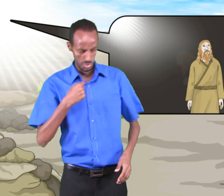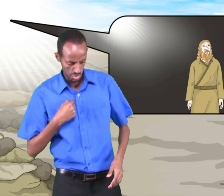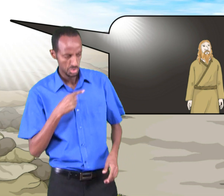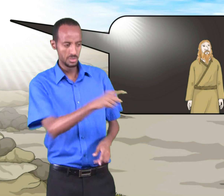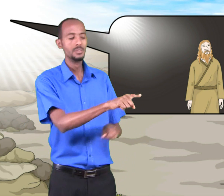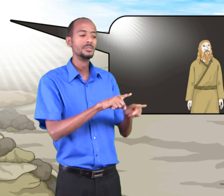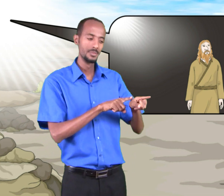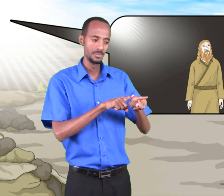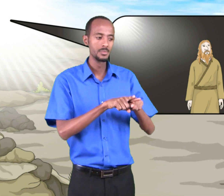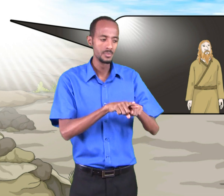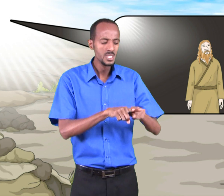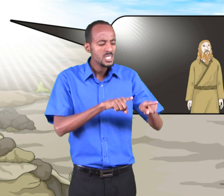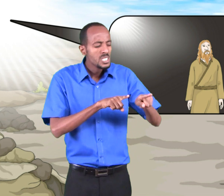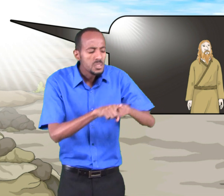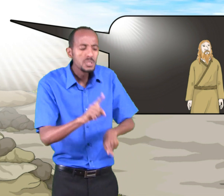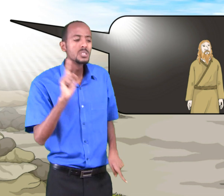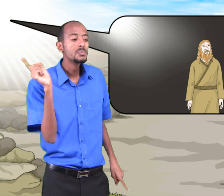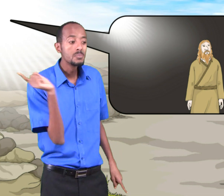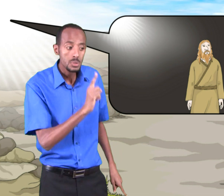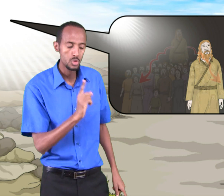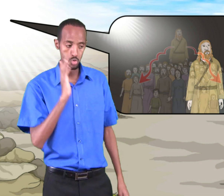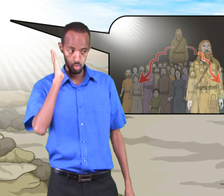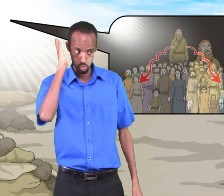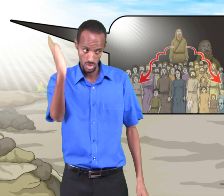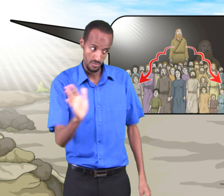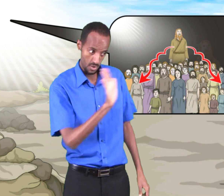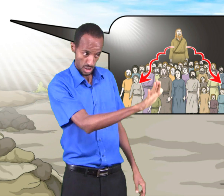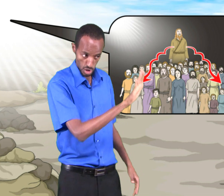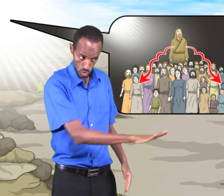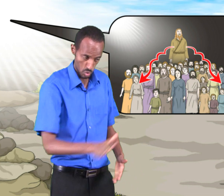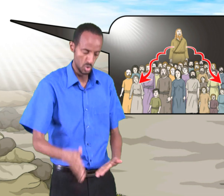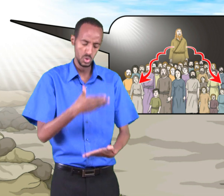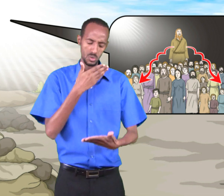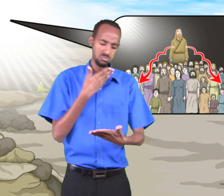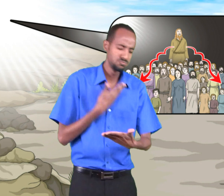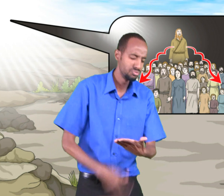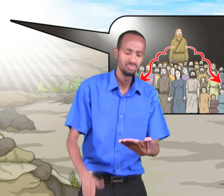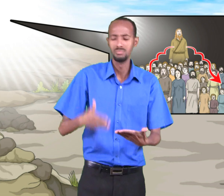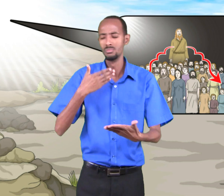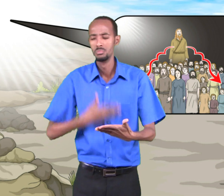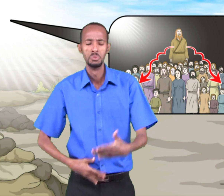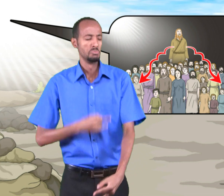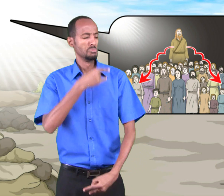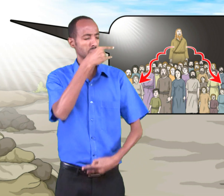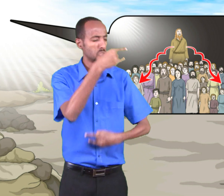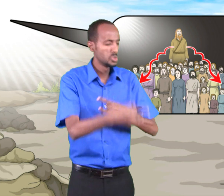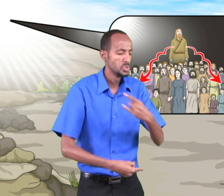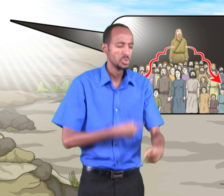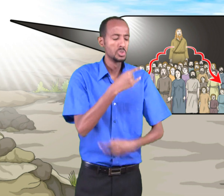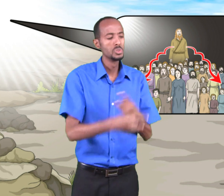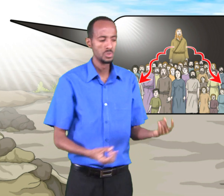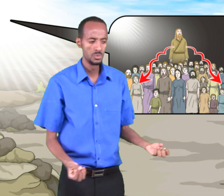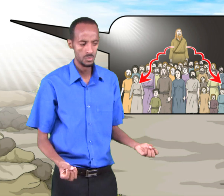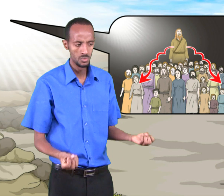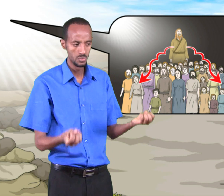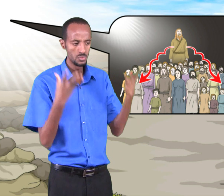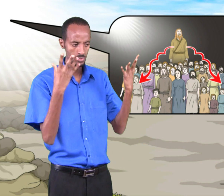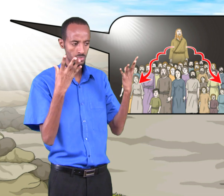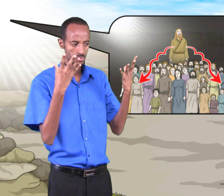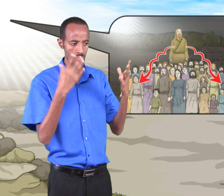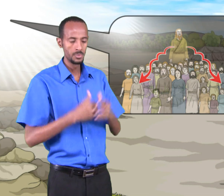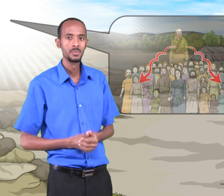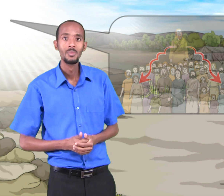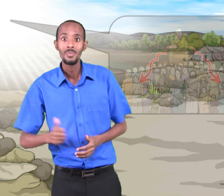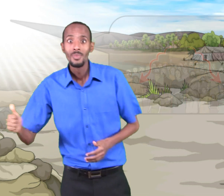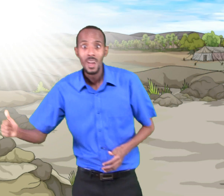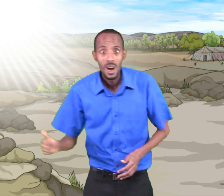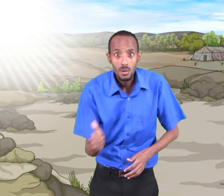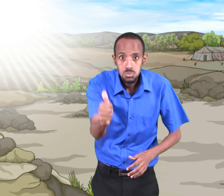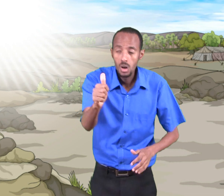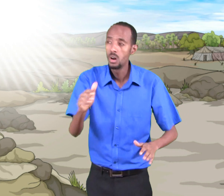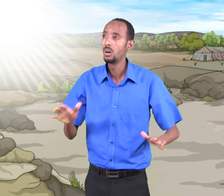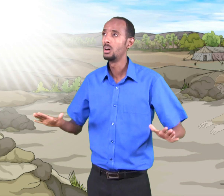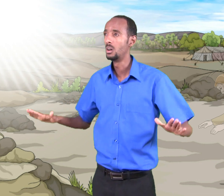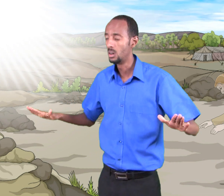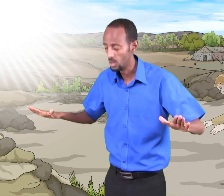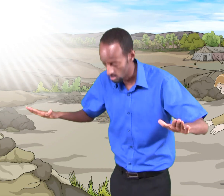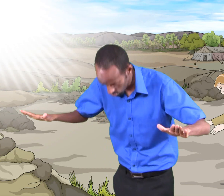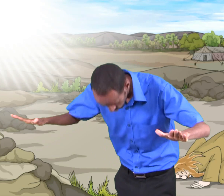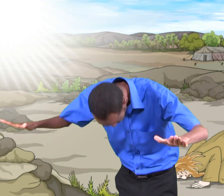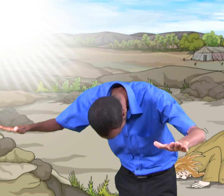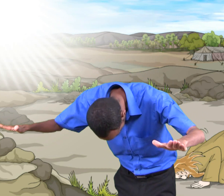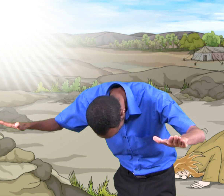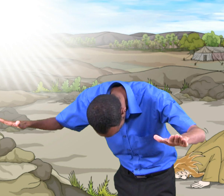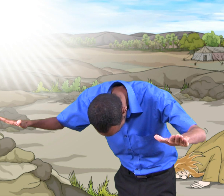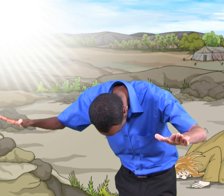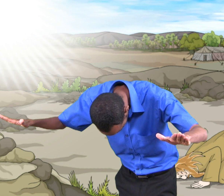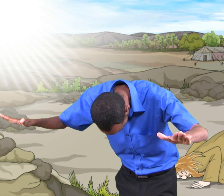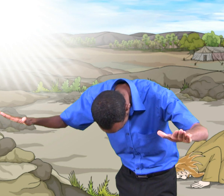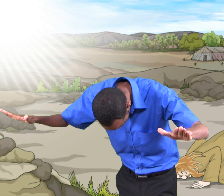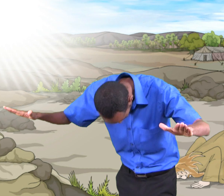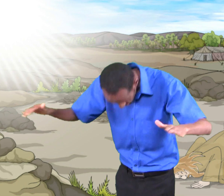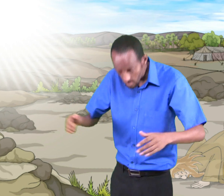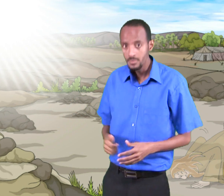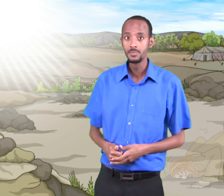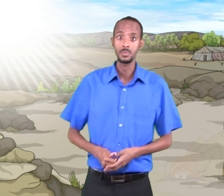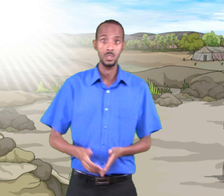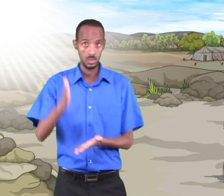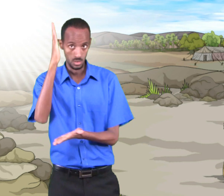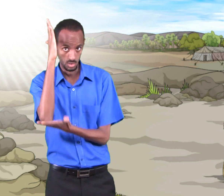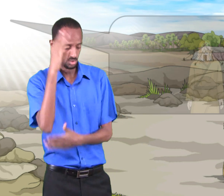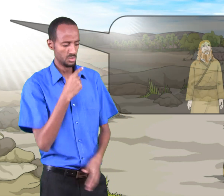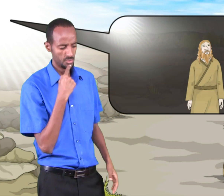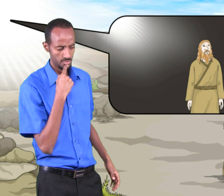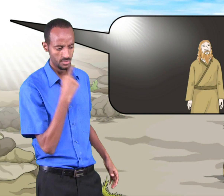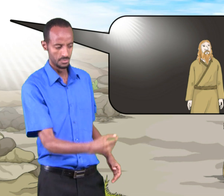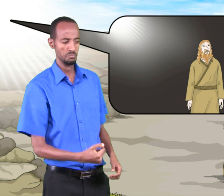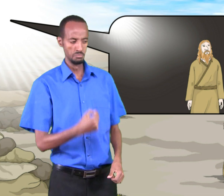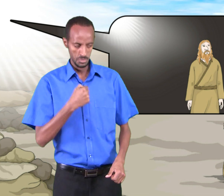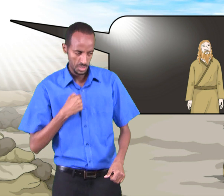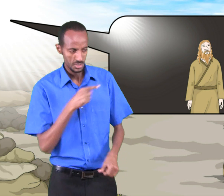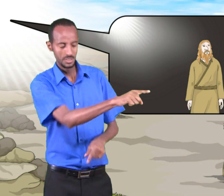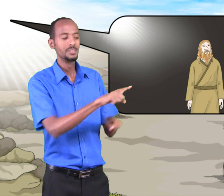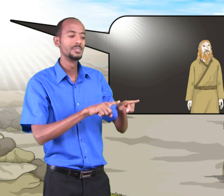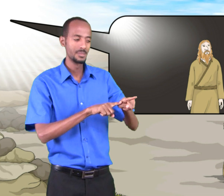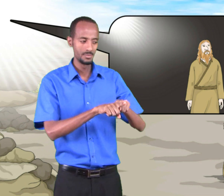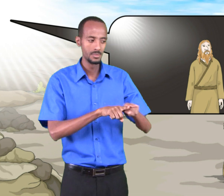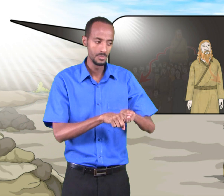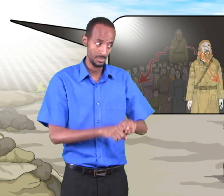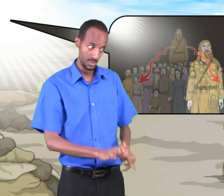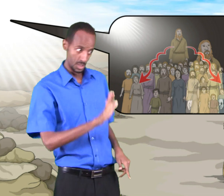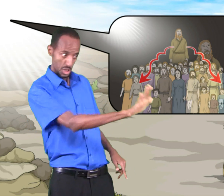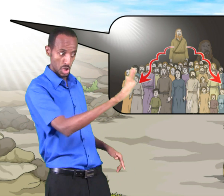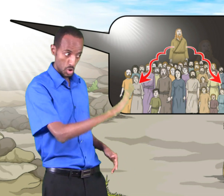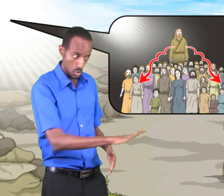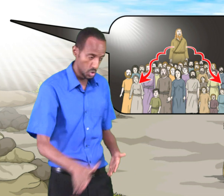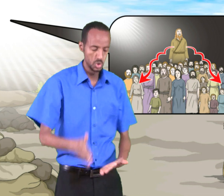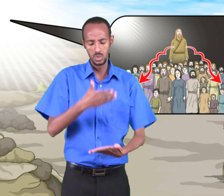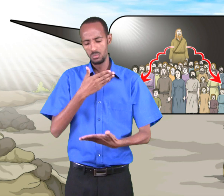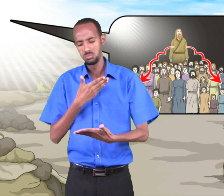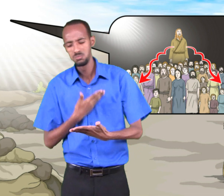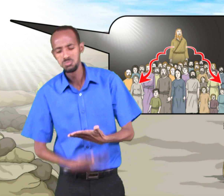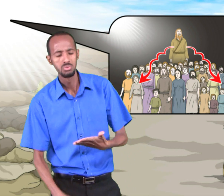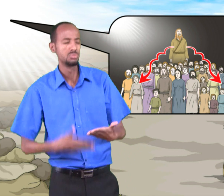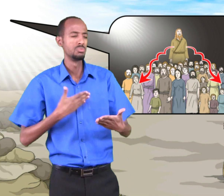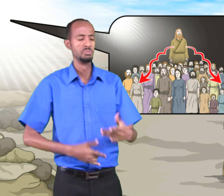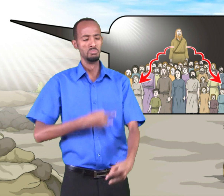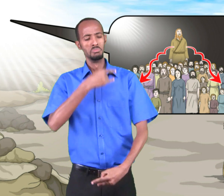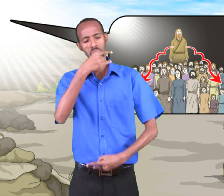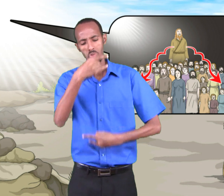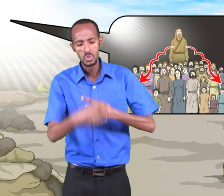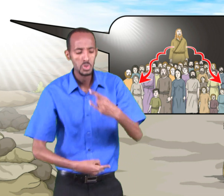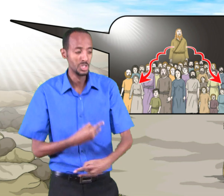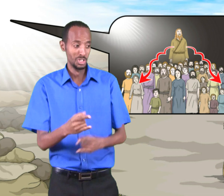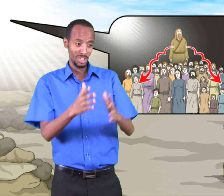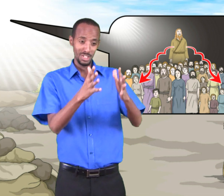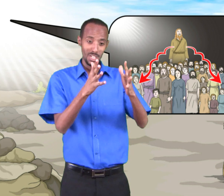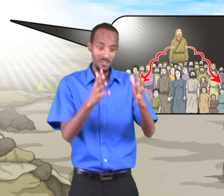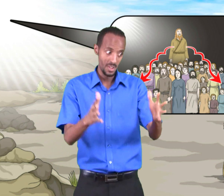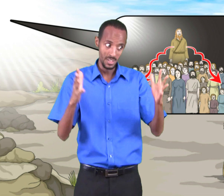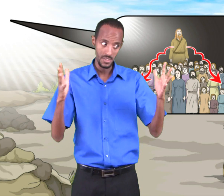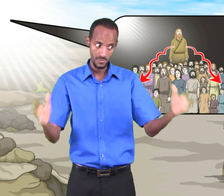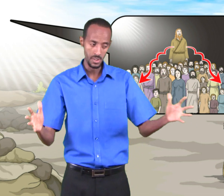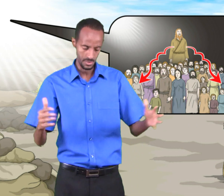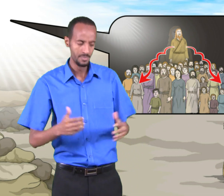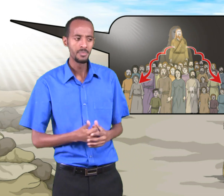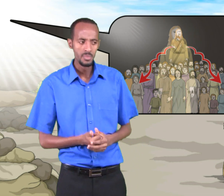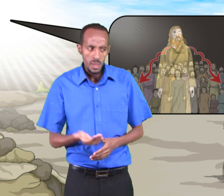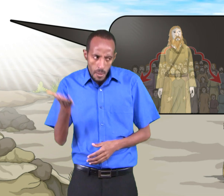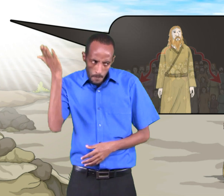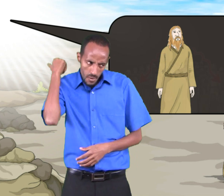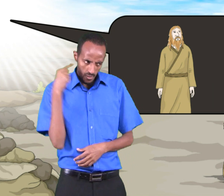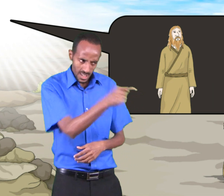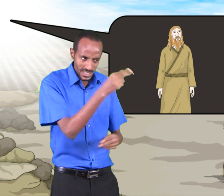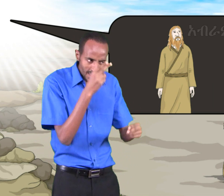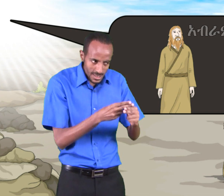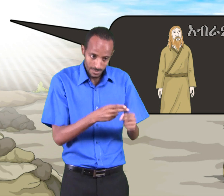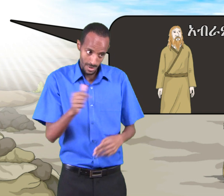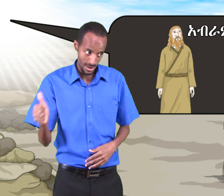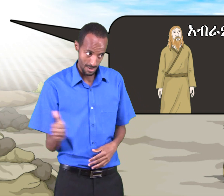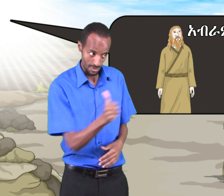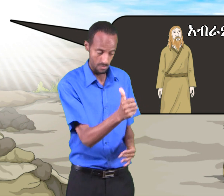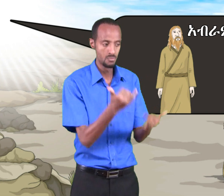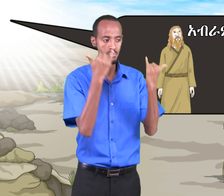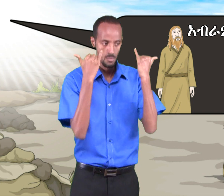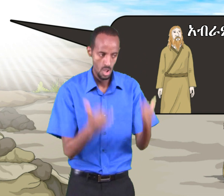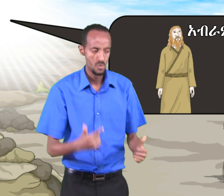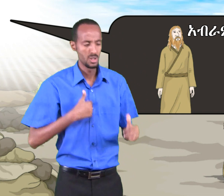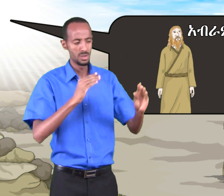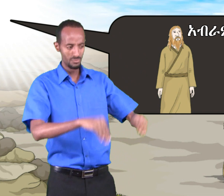I will establish My covenant between Me and you, and I will multiply you exceedingly.” Then Abram fell facedown, and God said to him, “As for Me, this is My covenant with you: You will be the father of many nations.